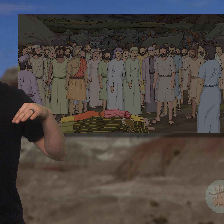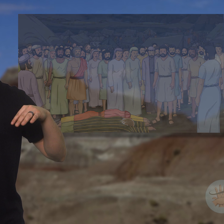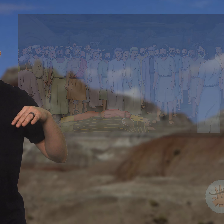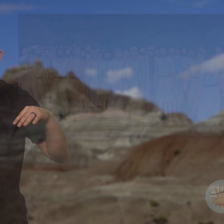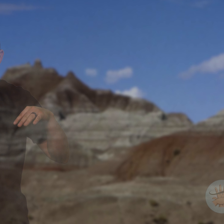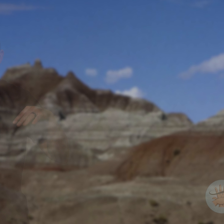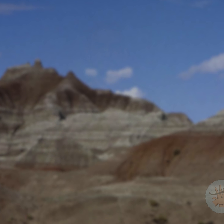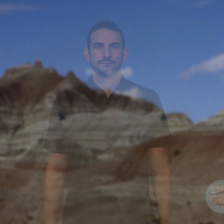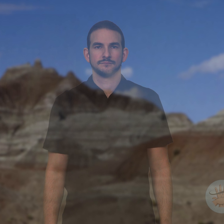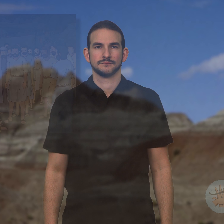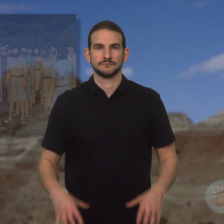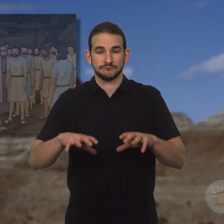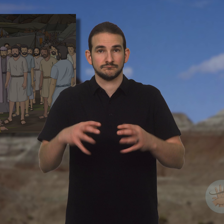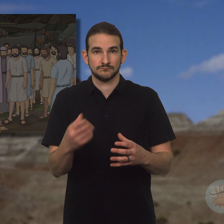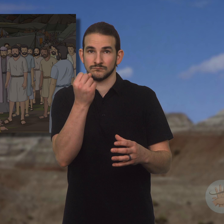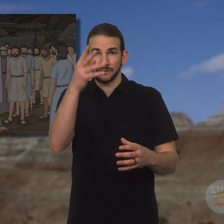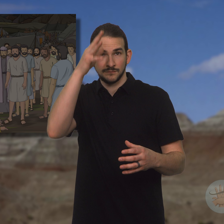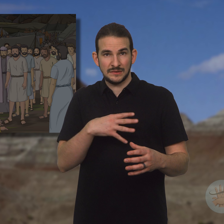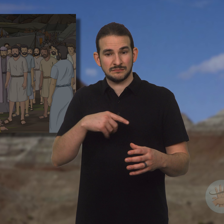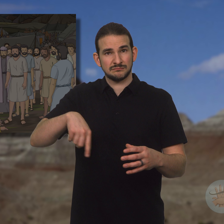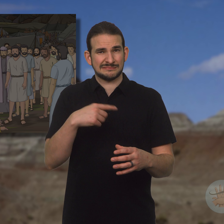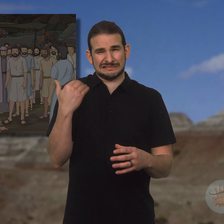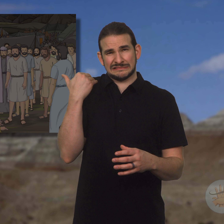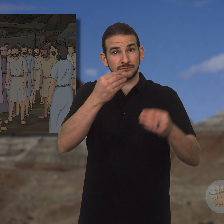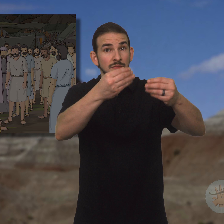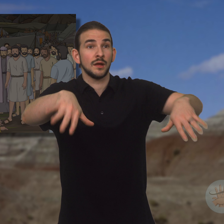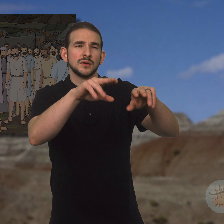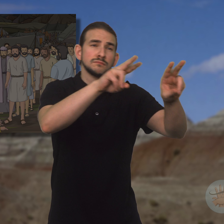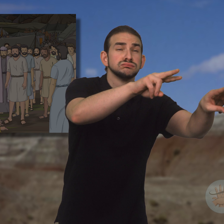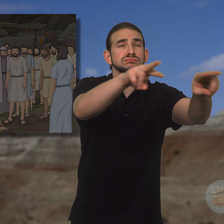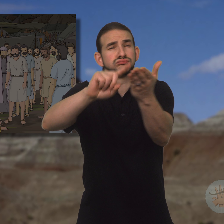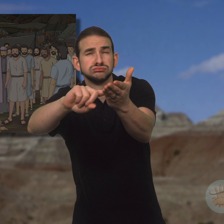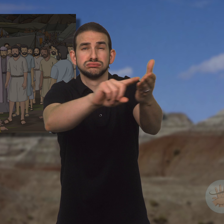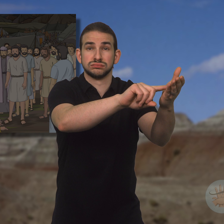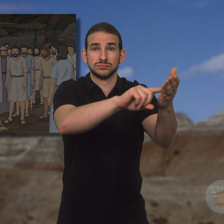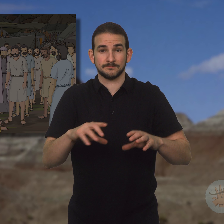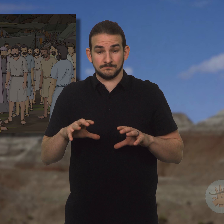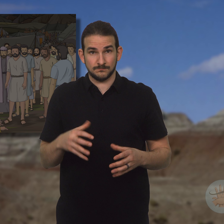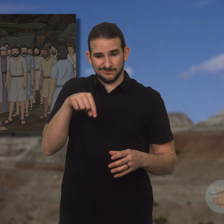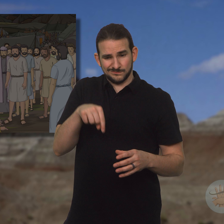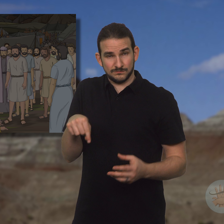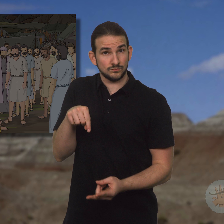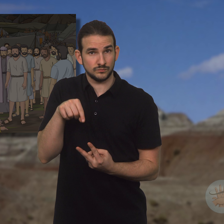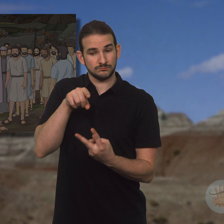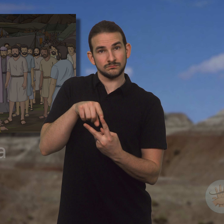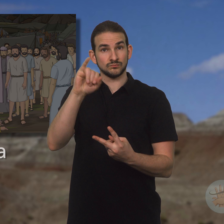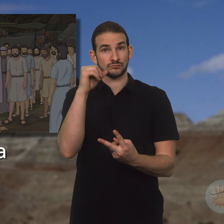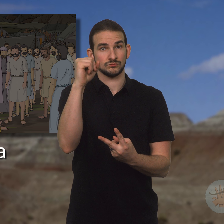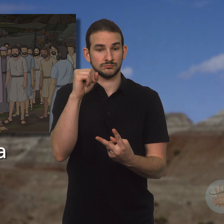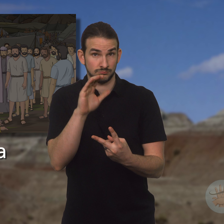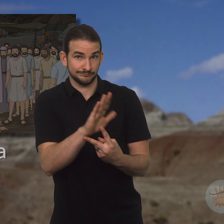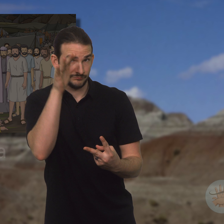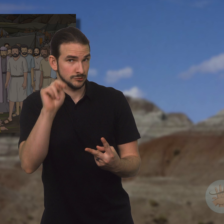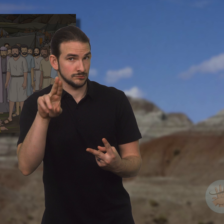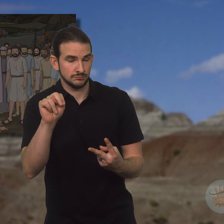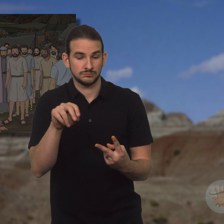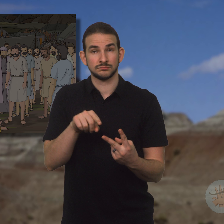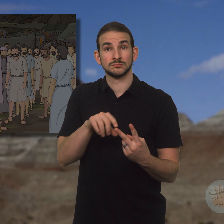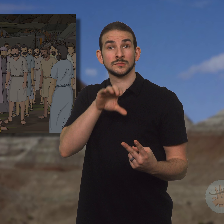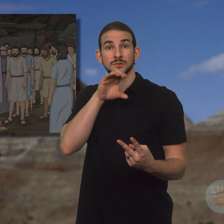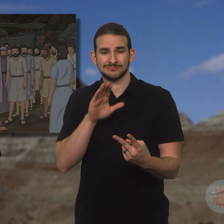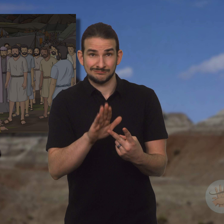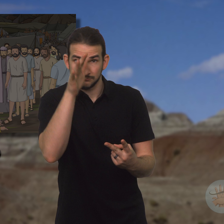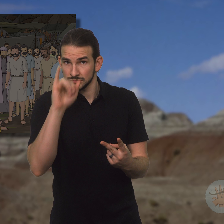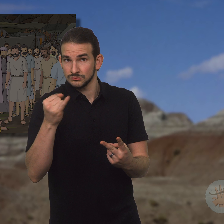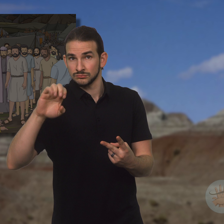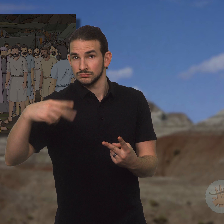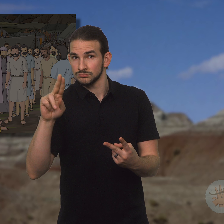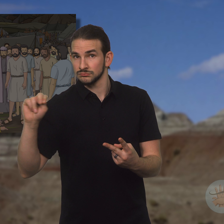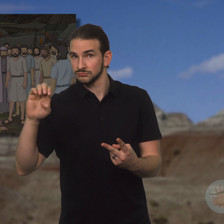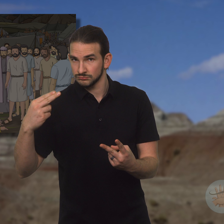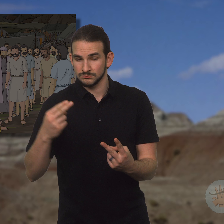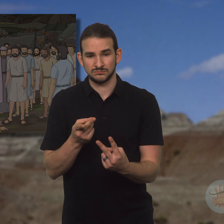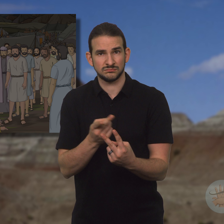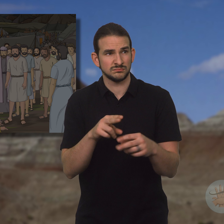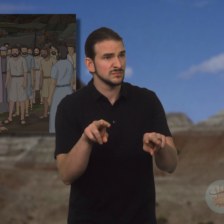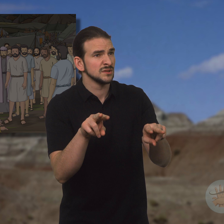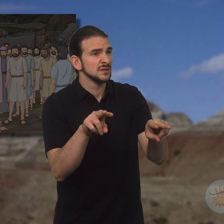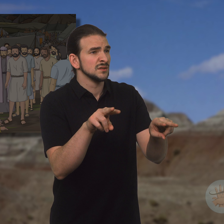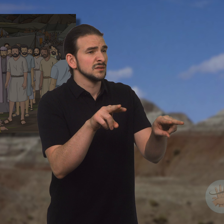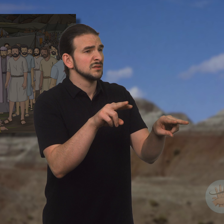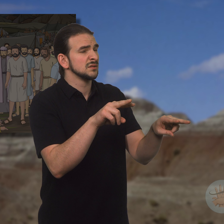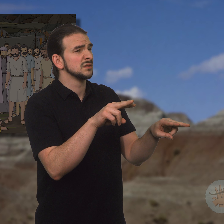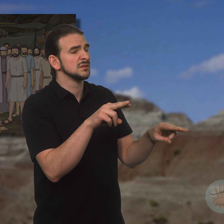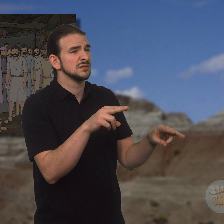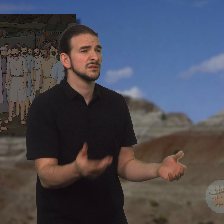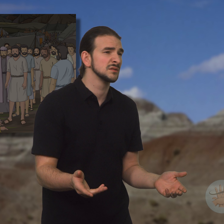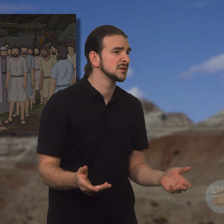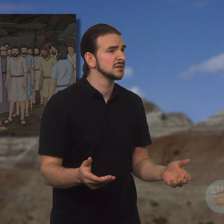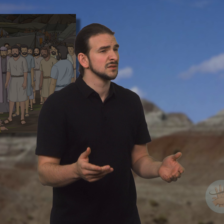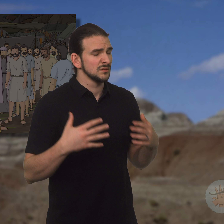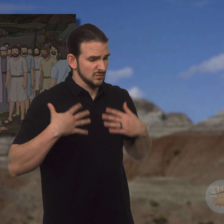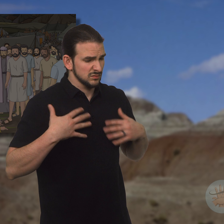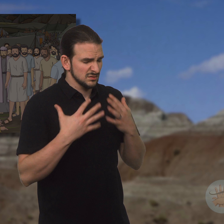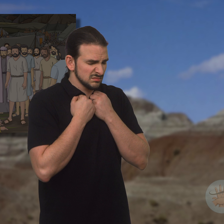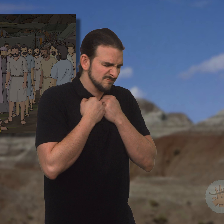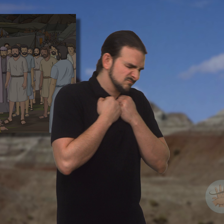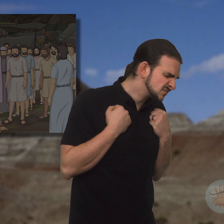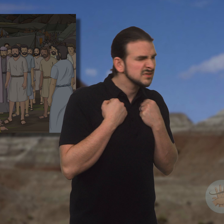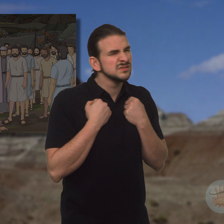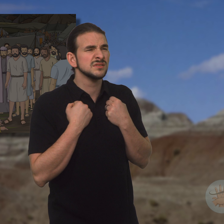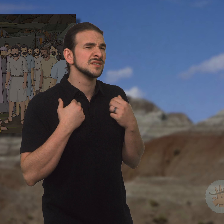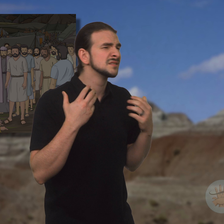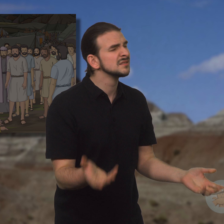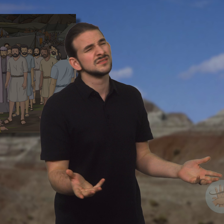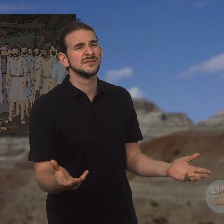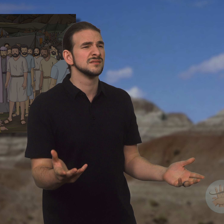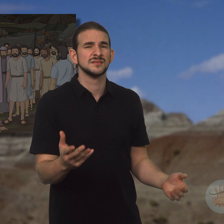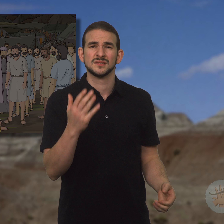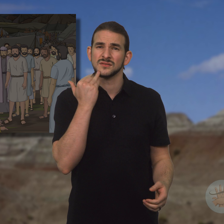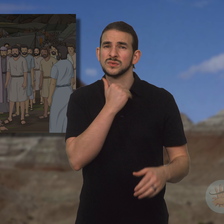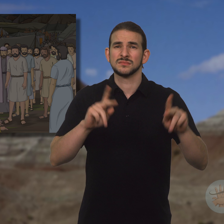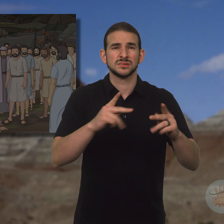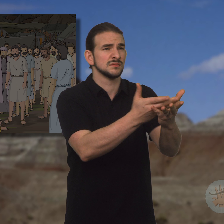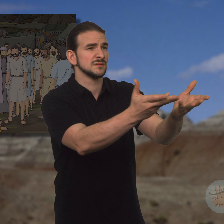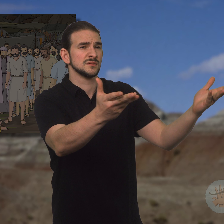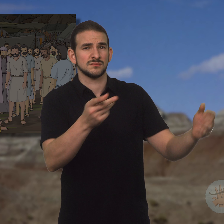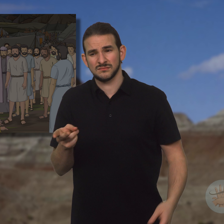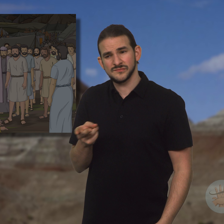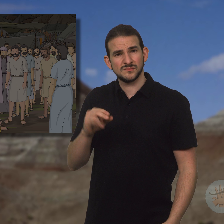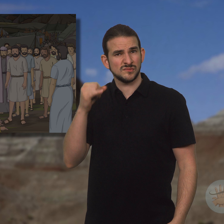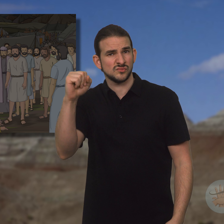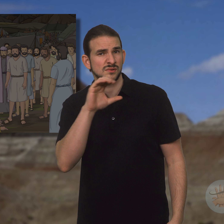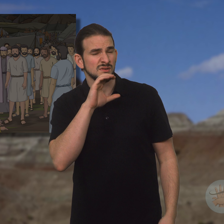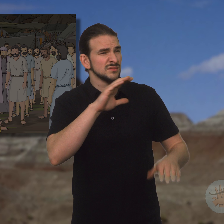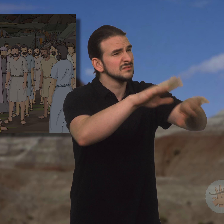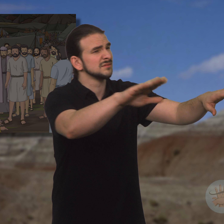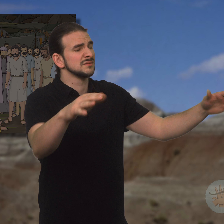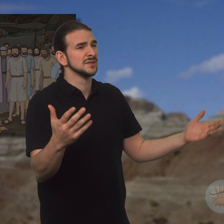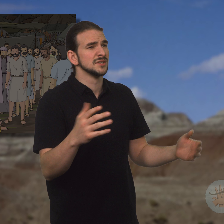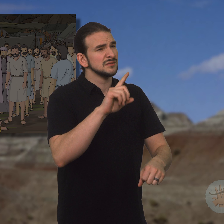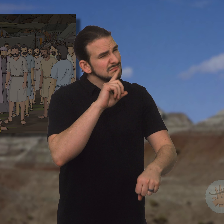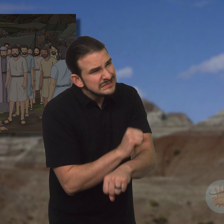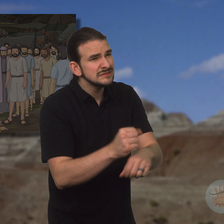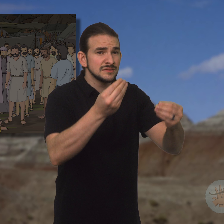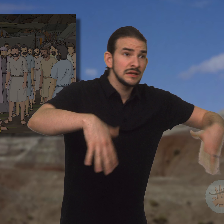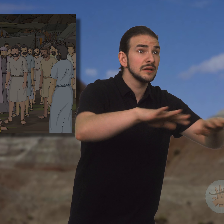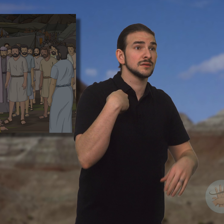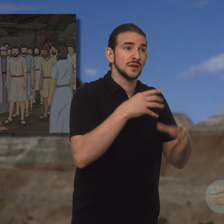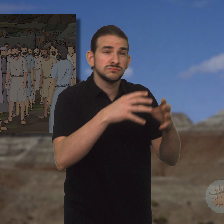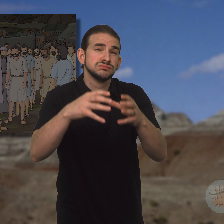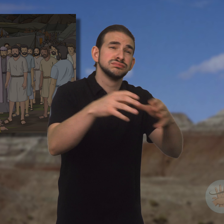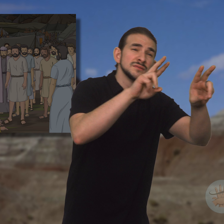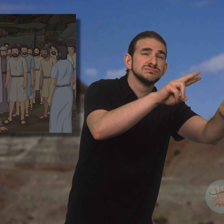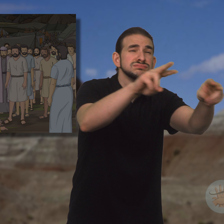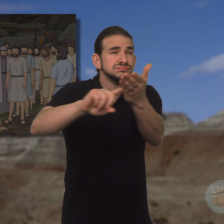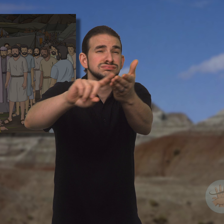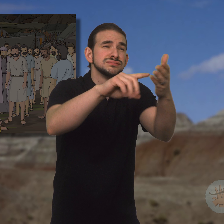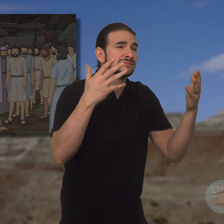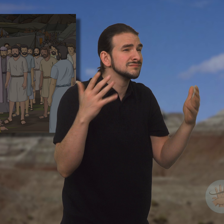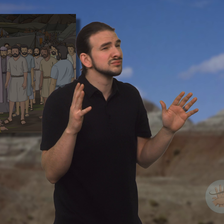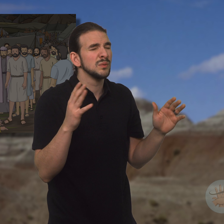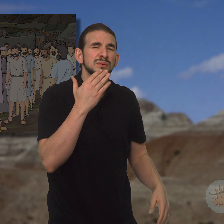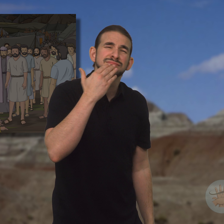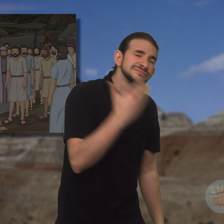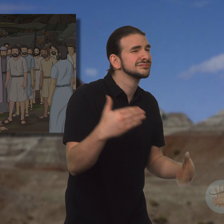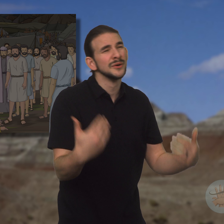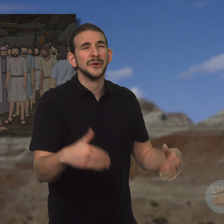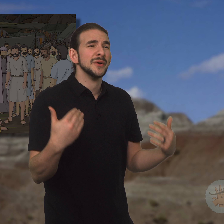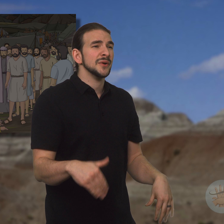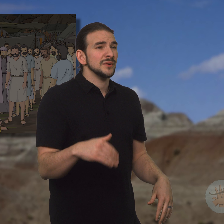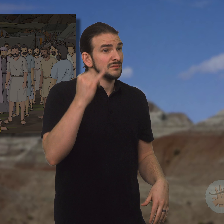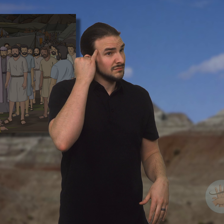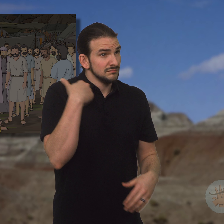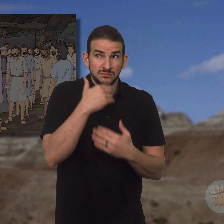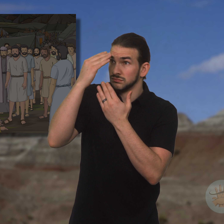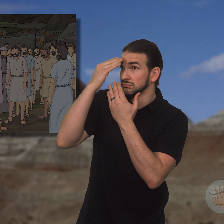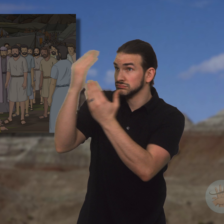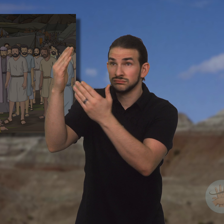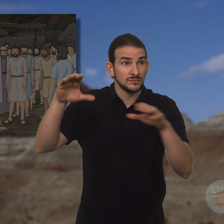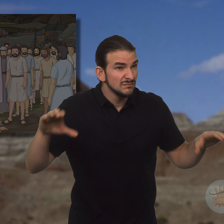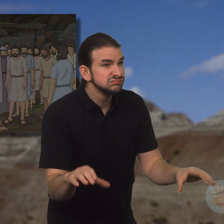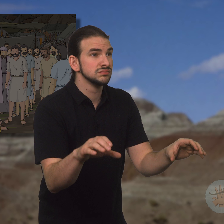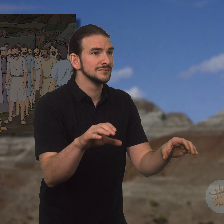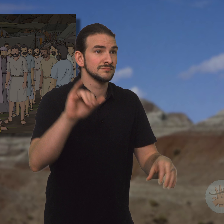Joshua son of Nun and Caleb son of Jephunneh, who were among those who had spied out the land, tore their clothes and said to the whole congregation of Israel, “The land we passed through and explored is an exceedingly good land.